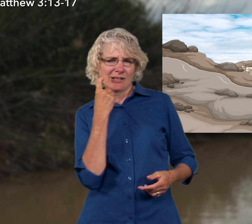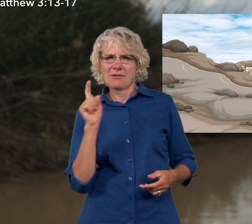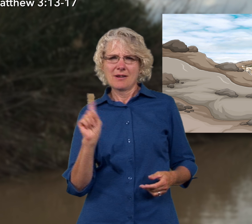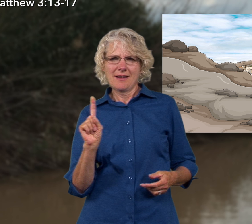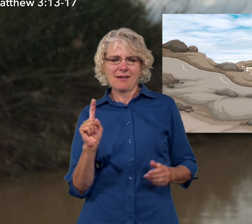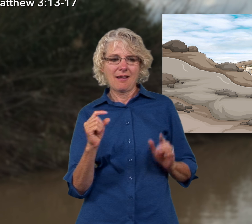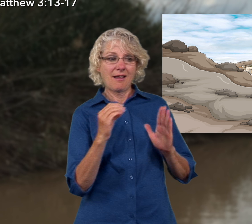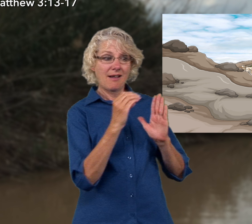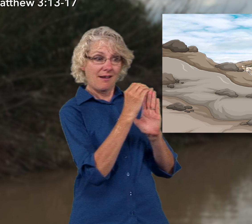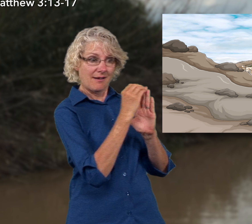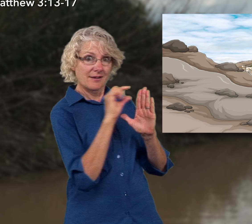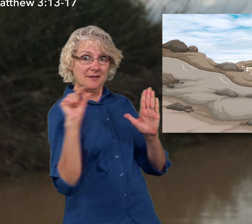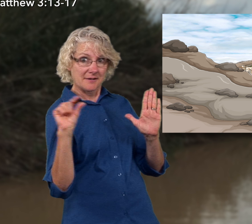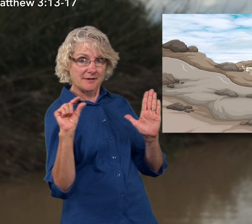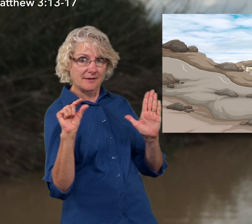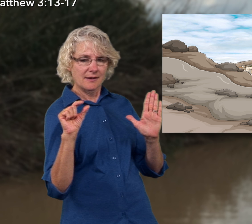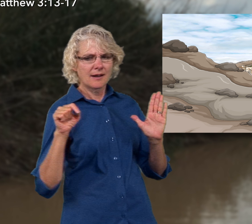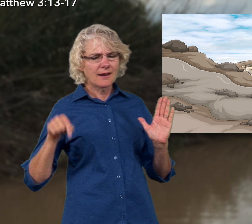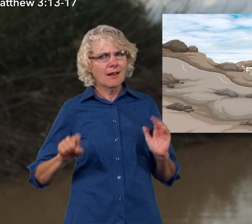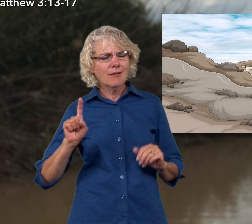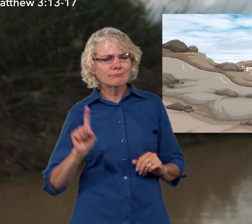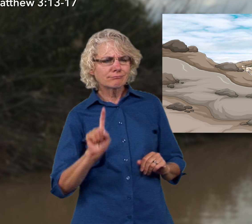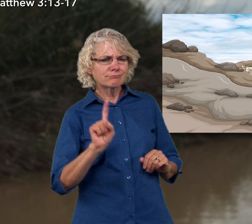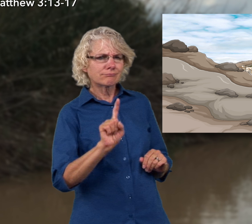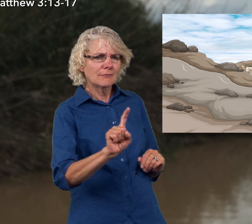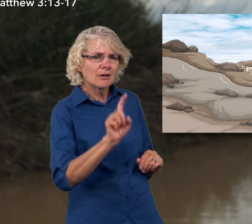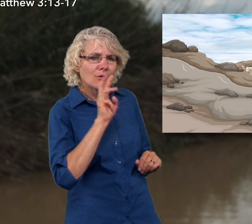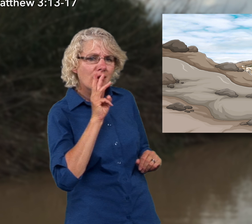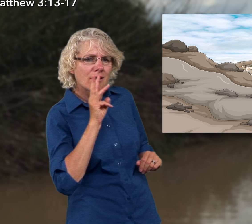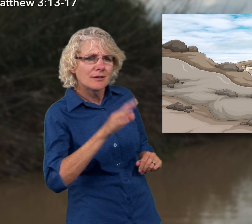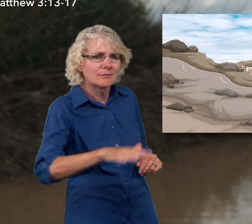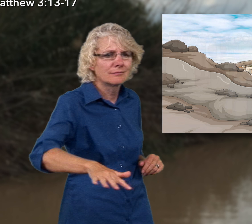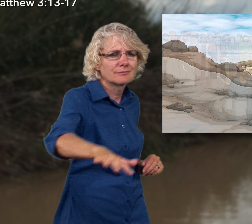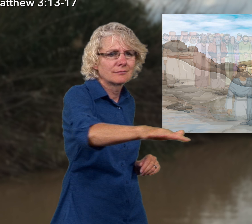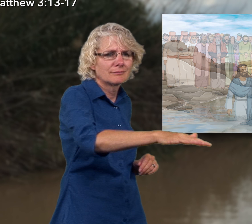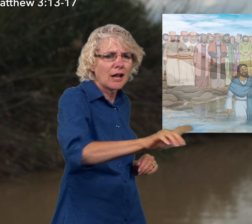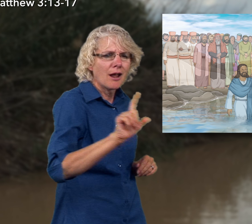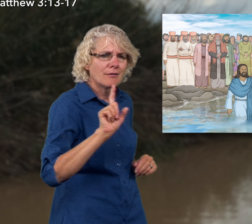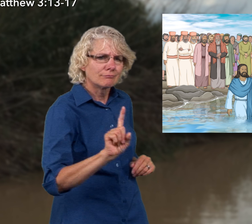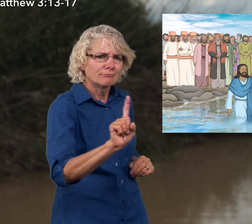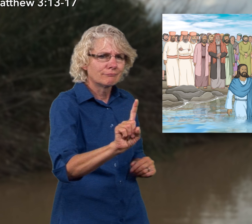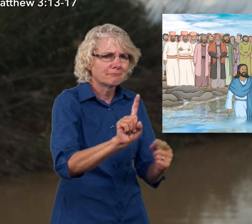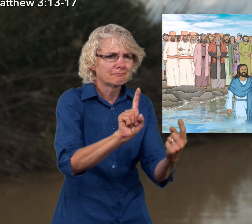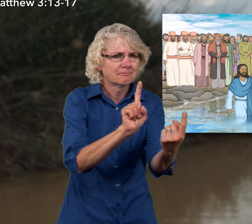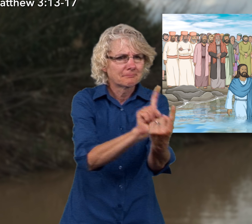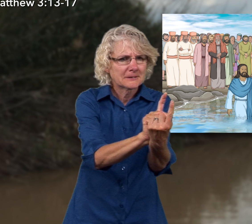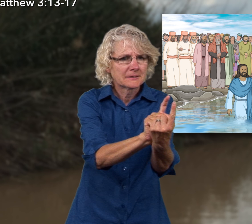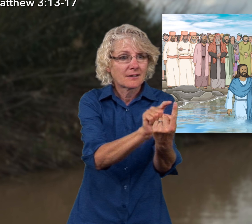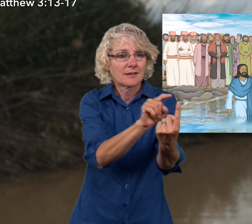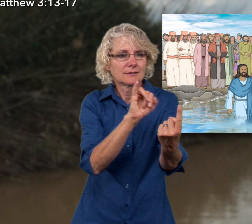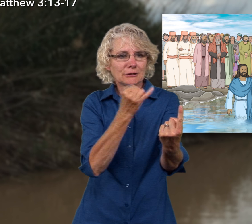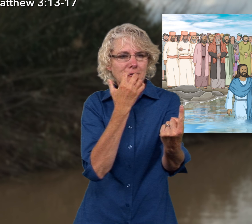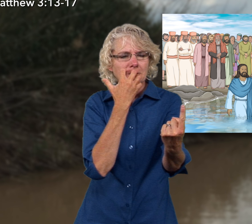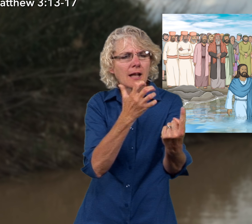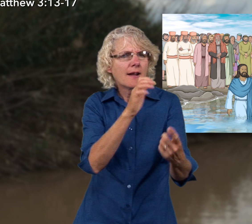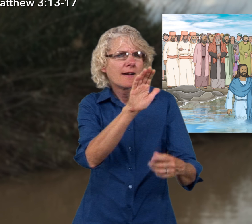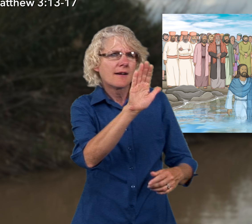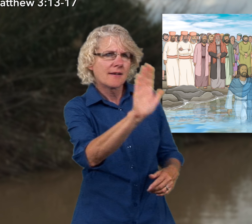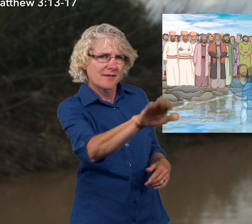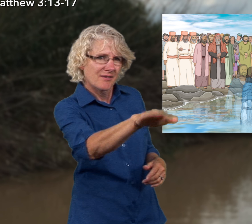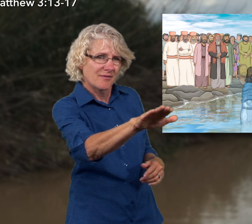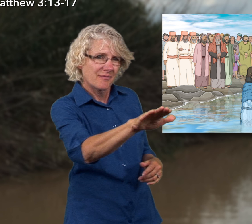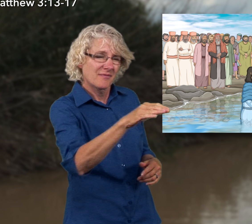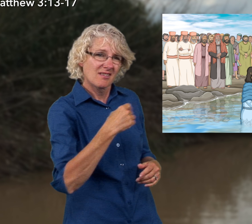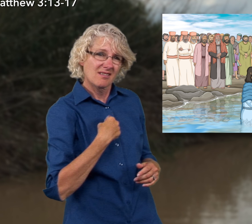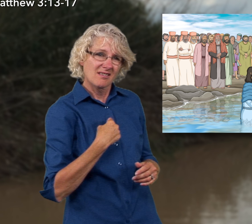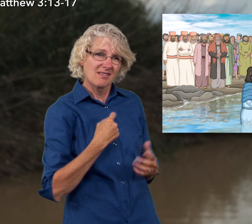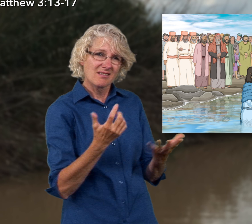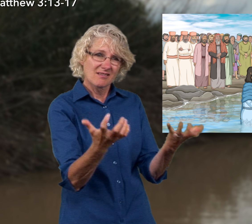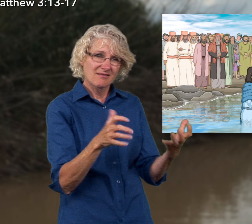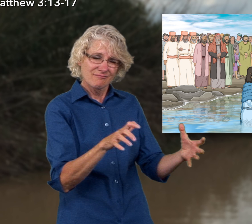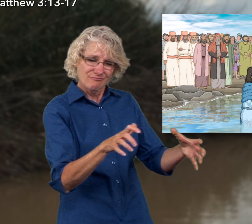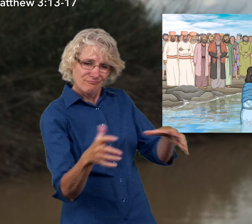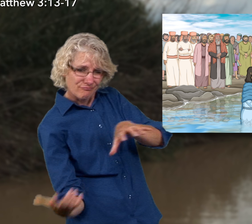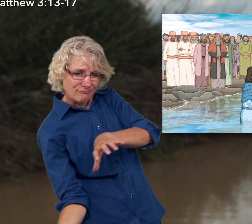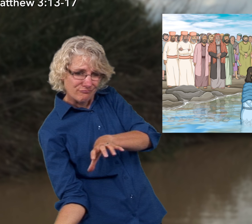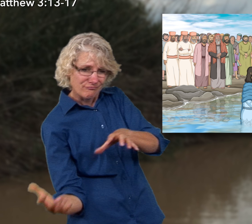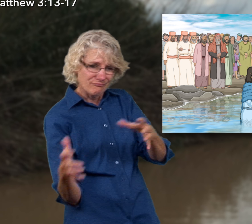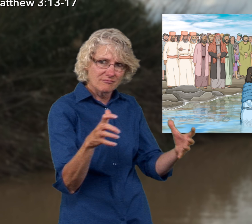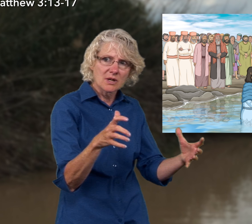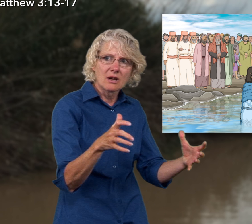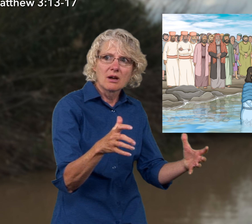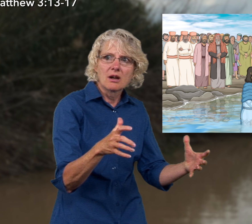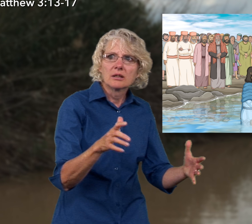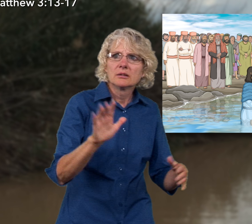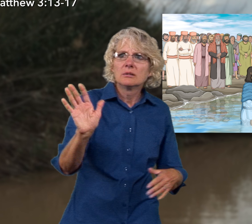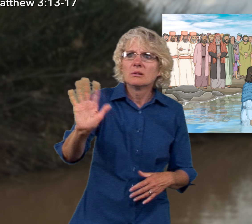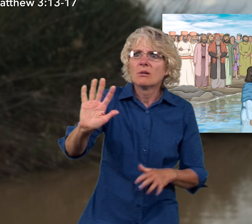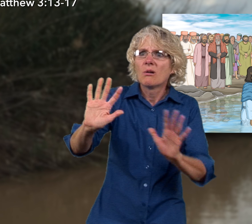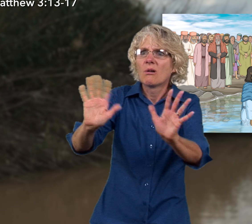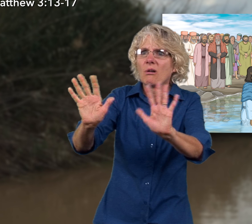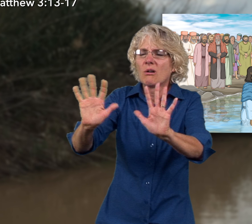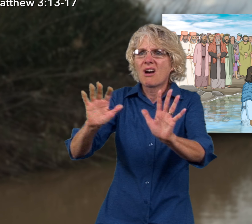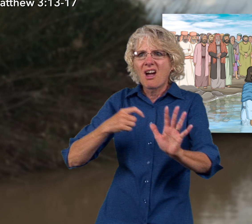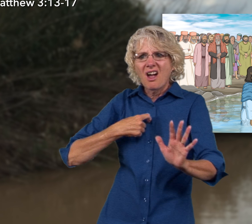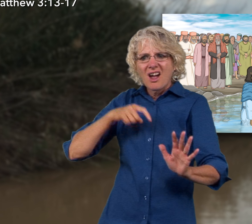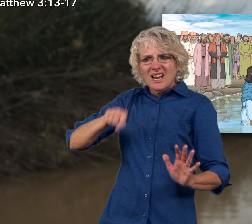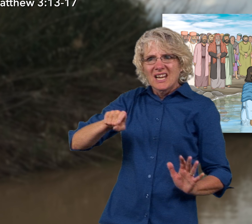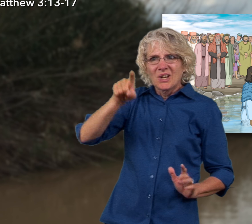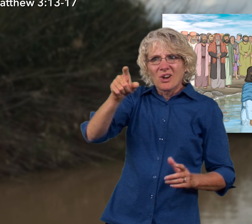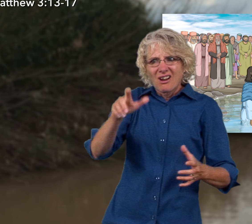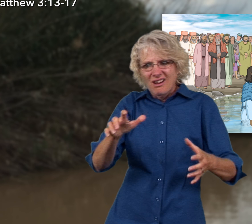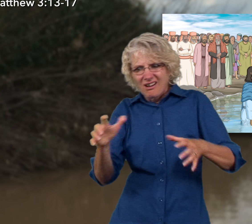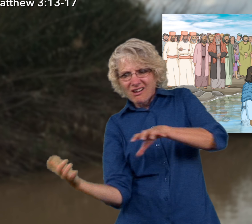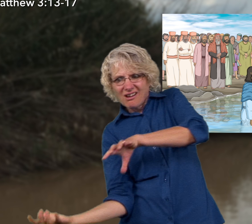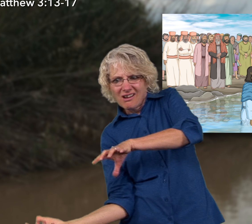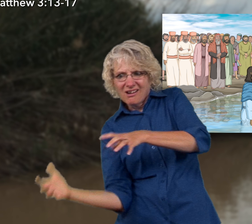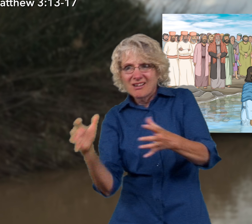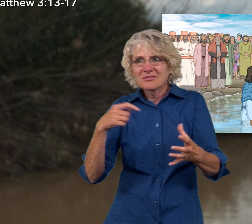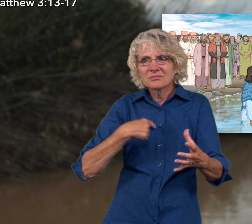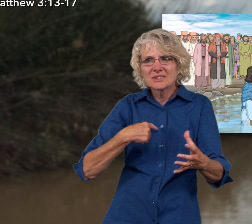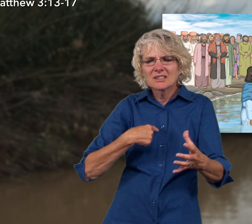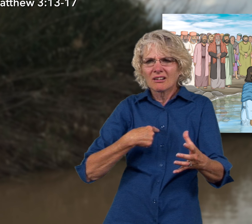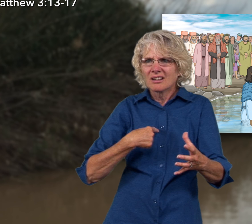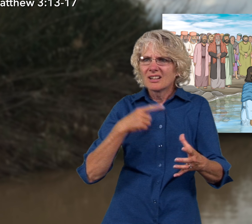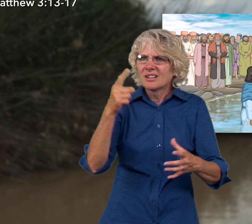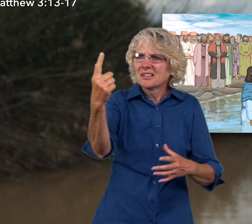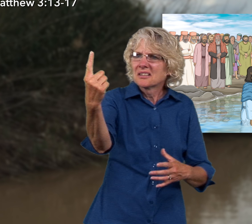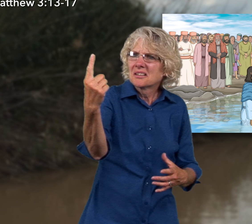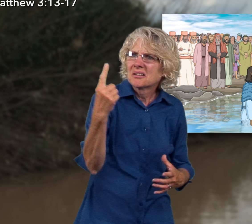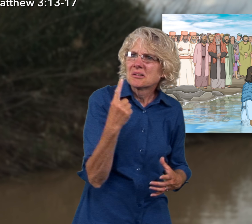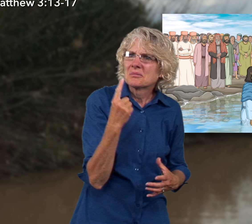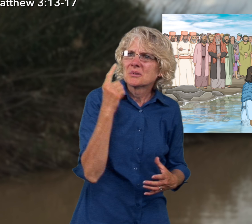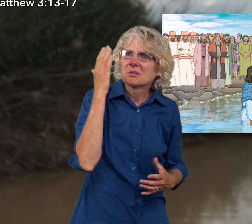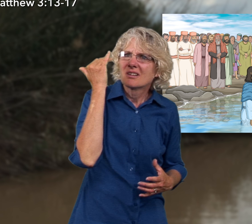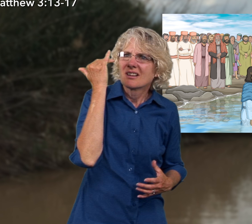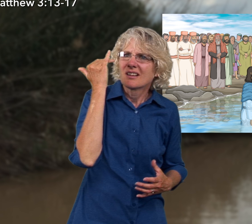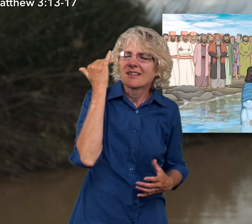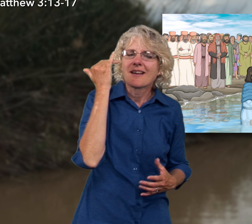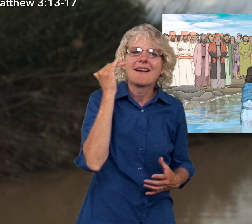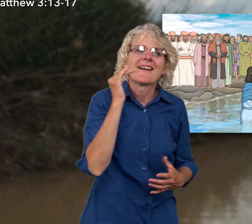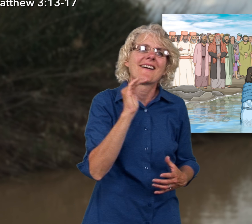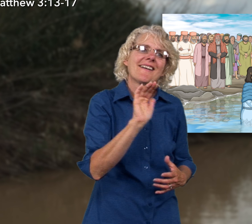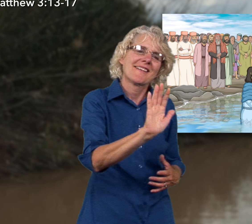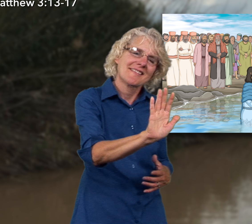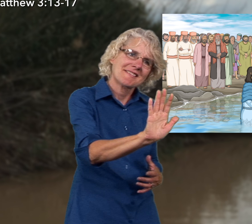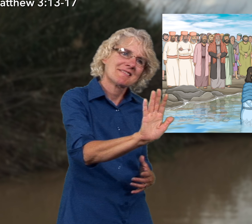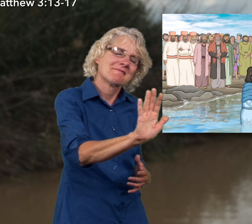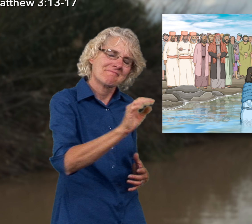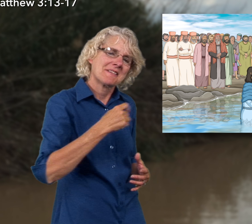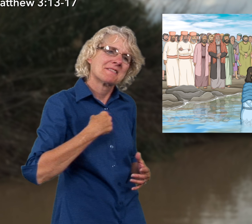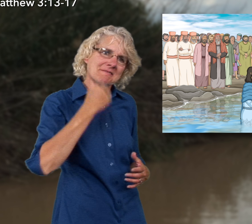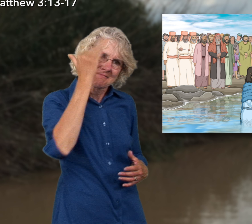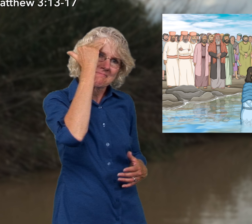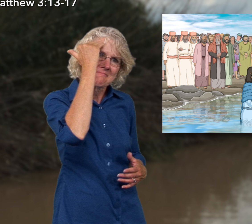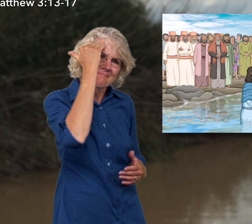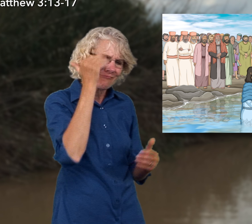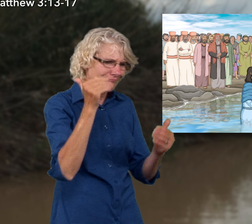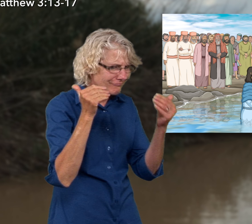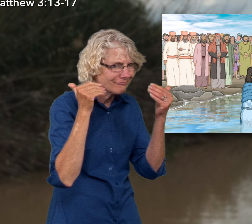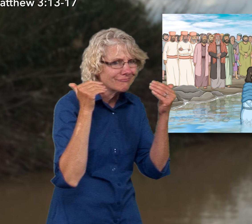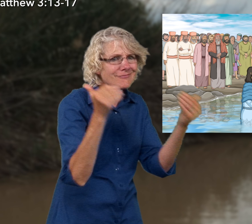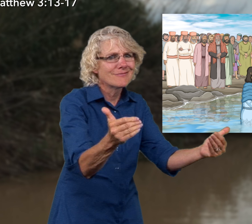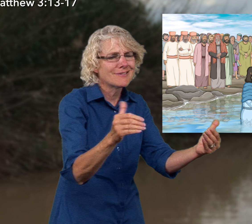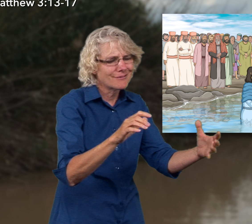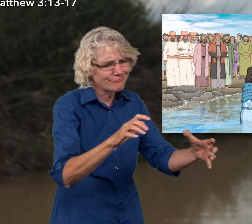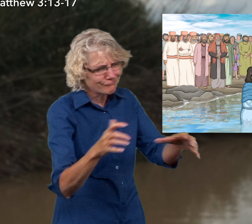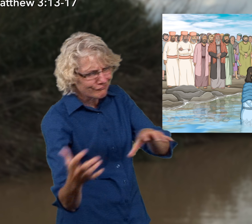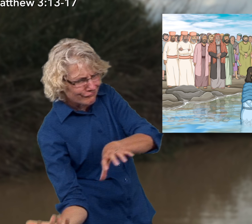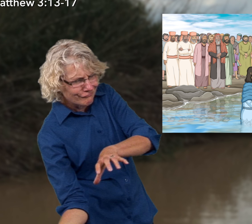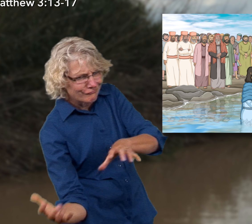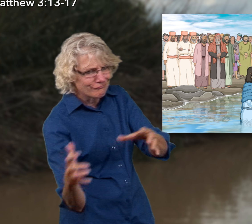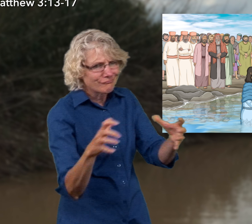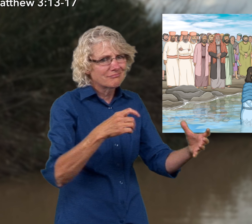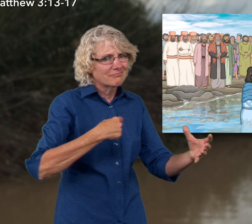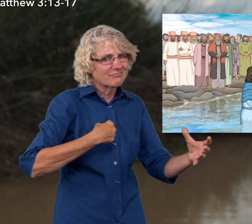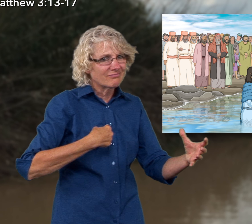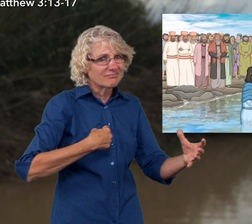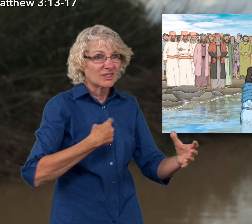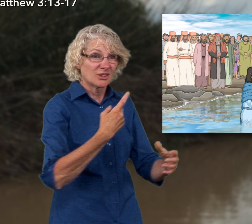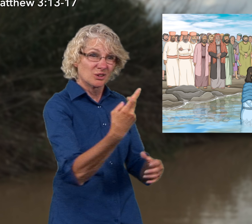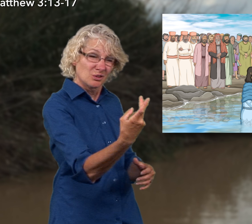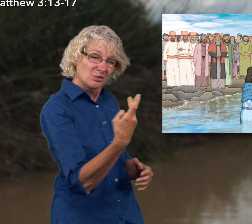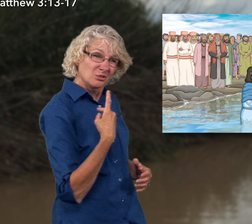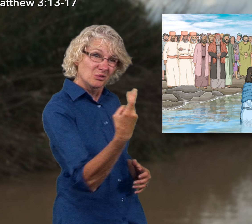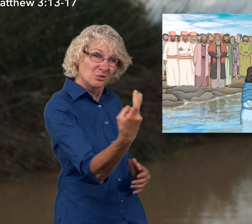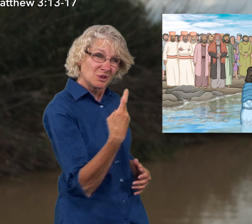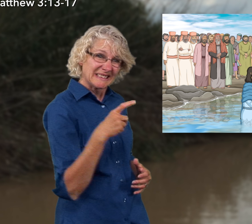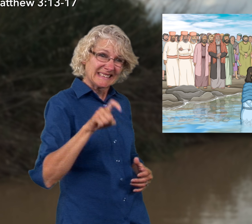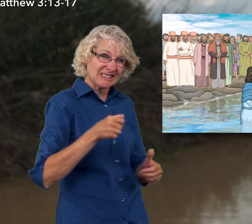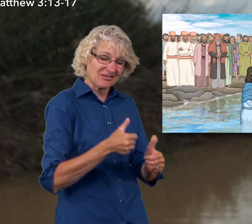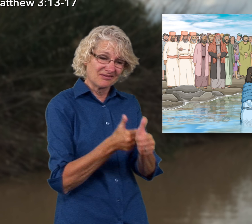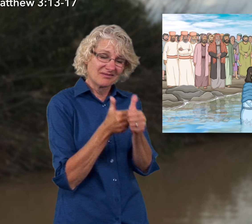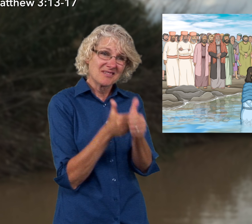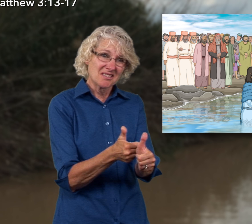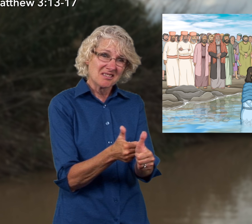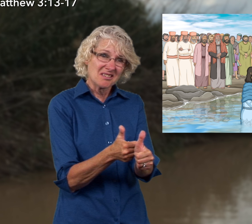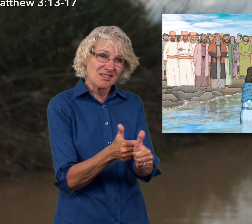But John tried to prevent Him, saying, “I need to be baptized by You, and do You come to me?” “Let it be so now,” Jesus replied.